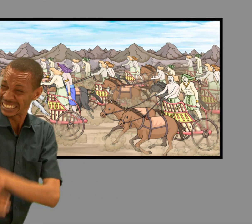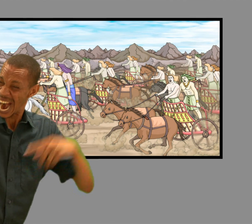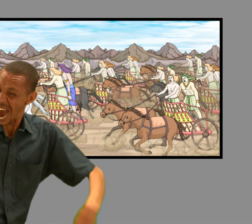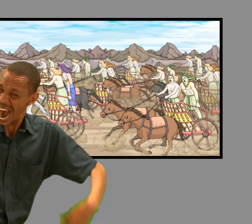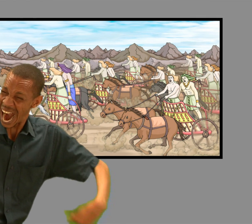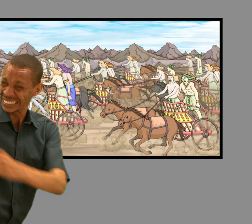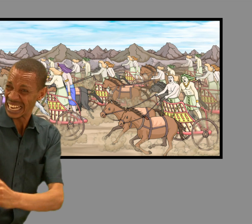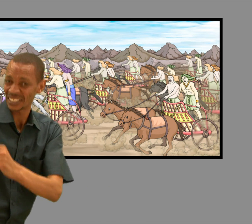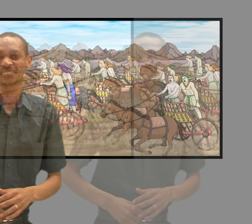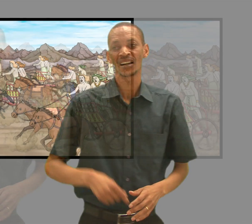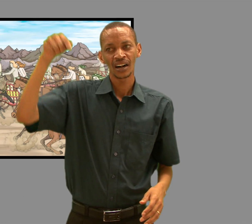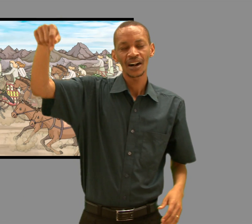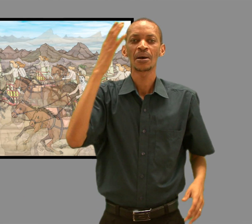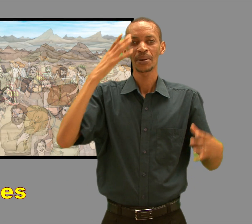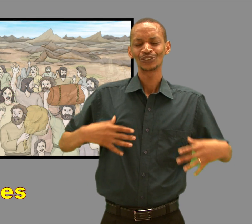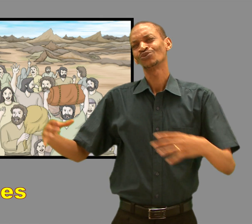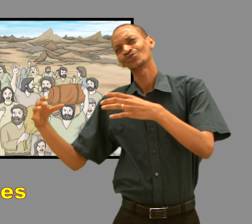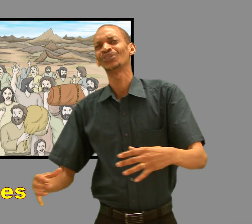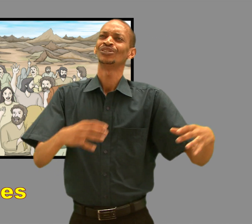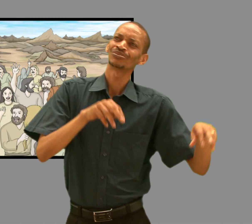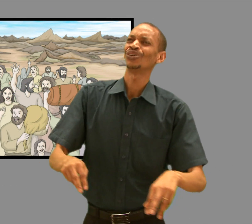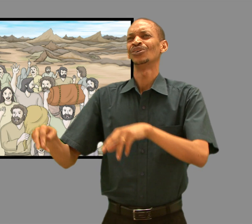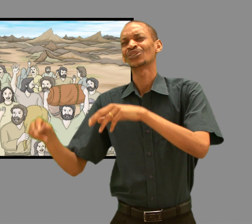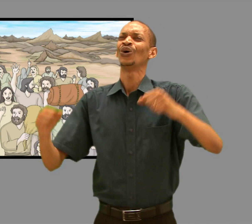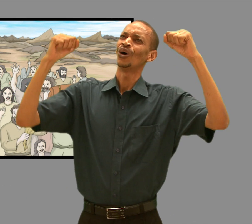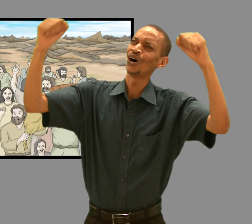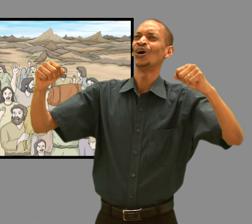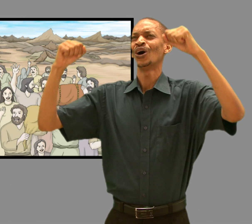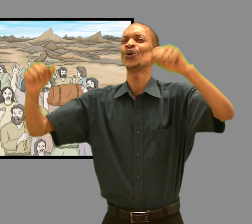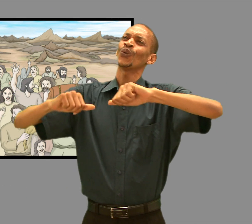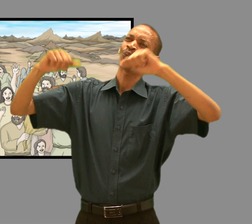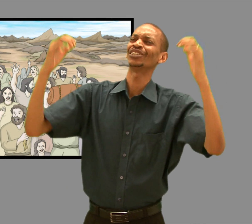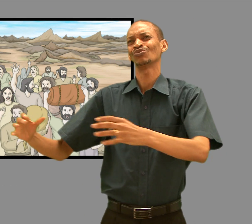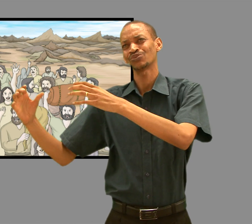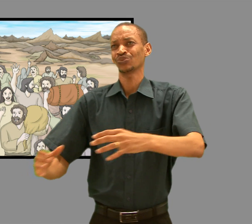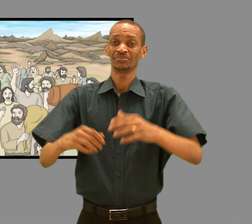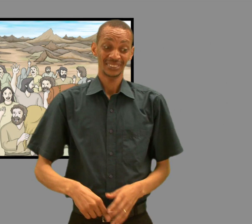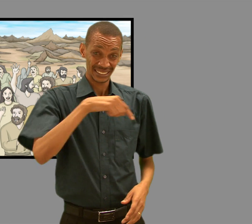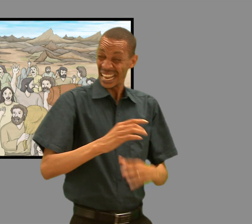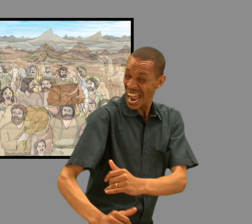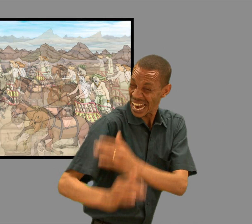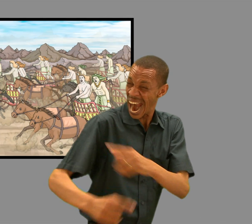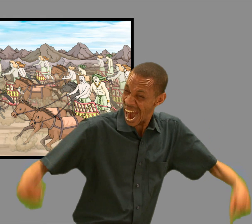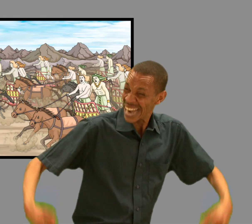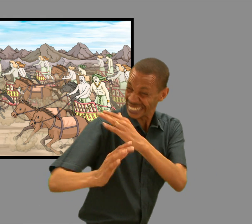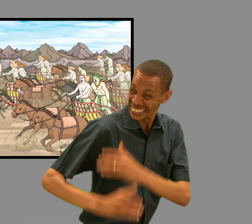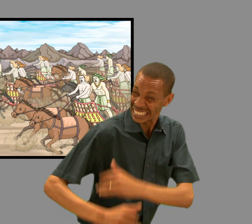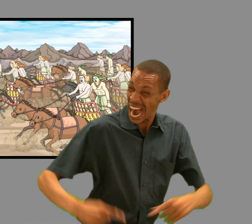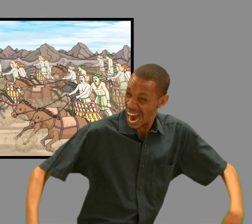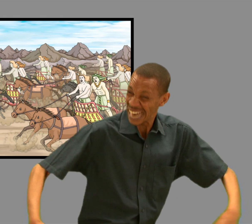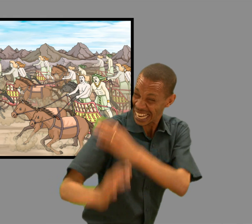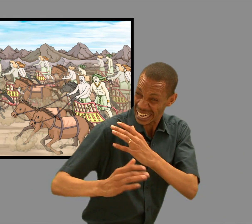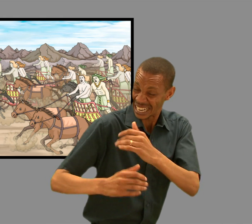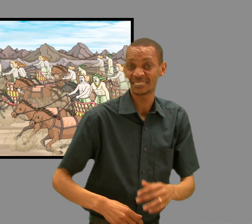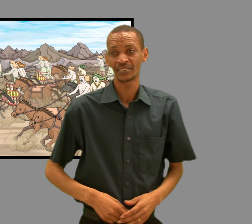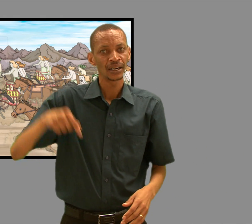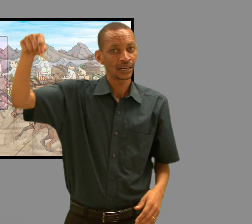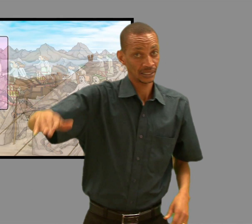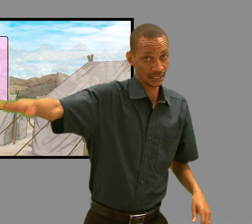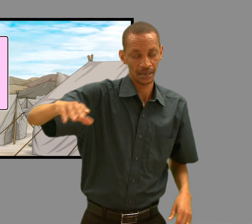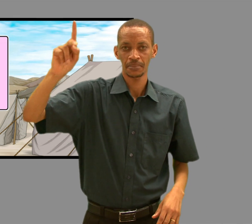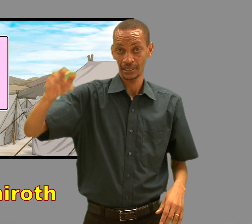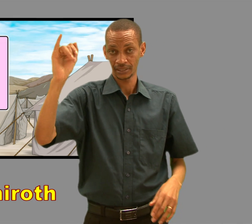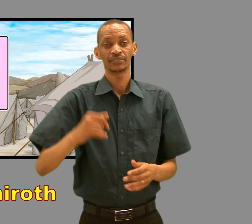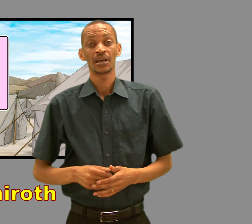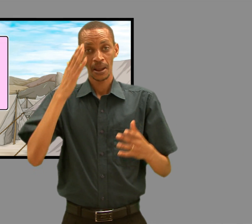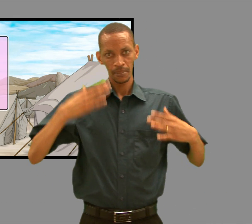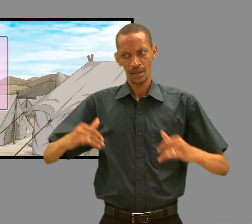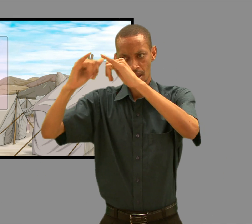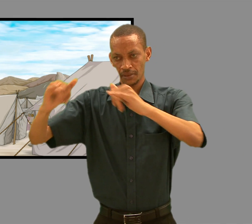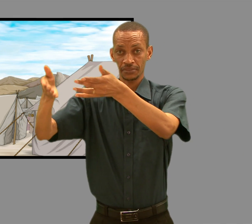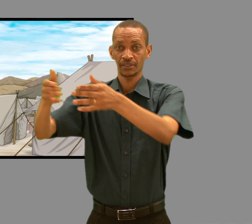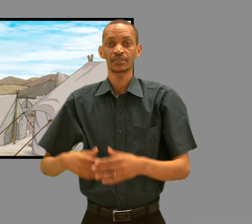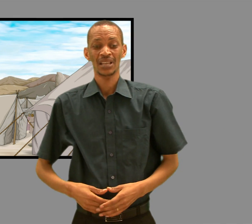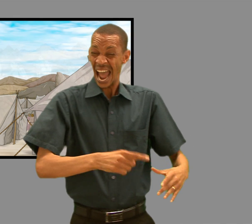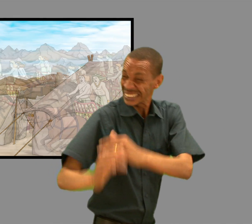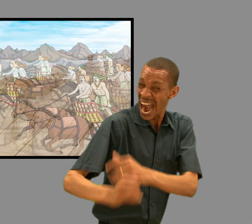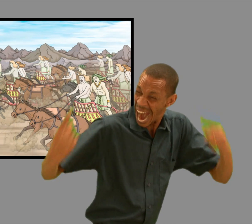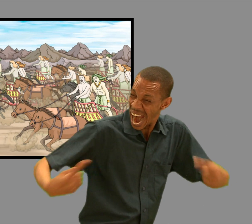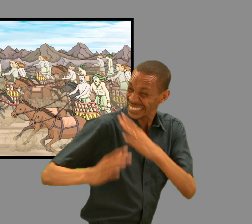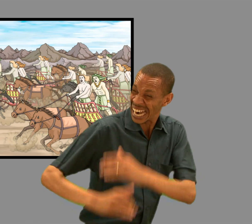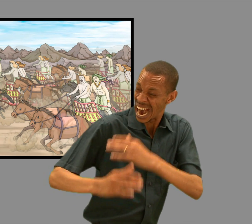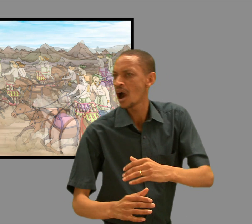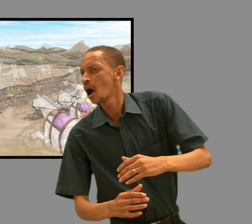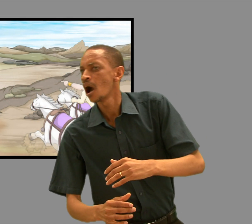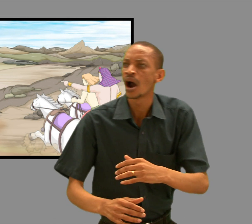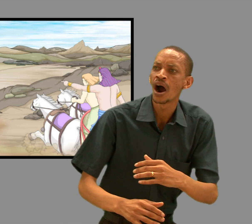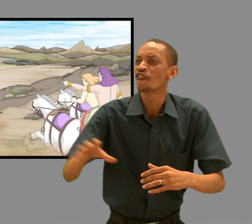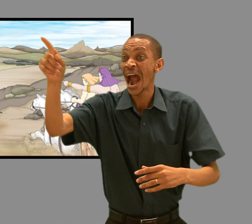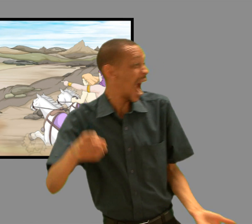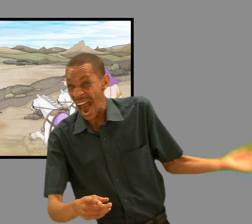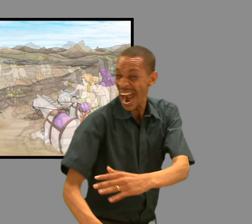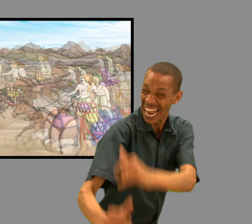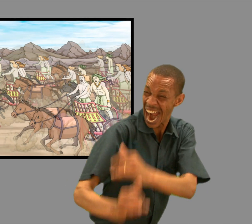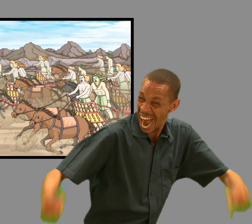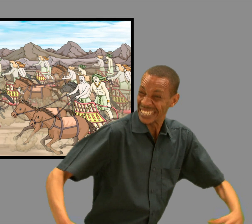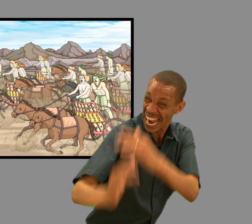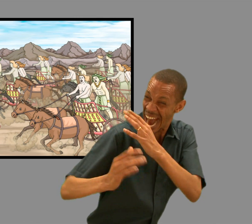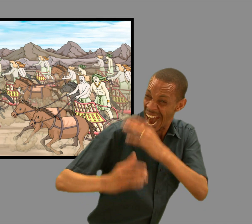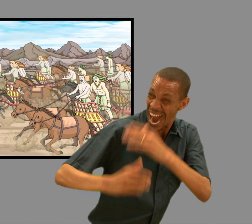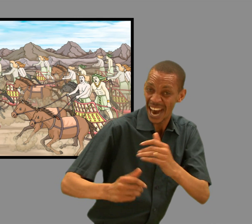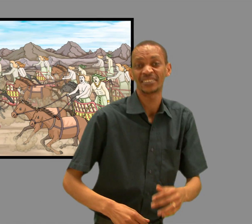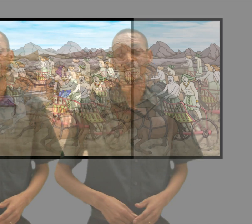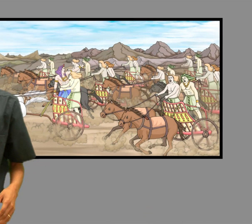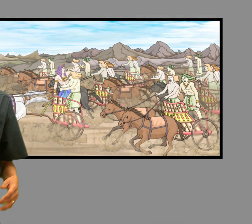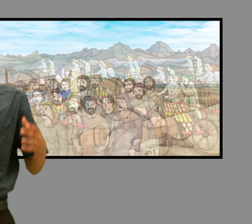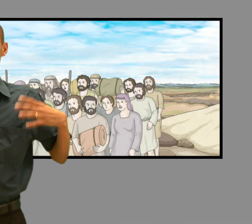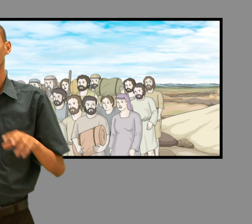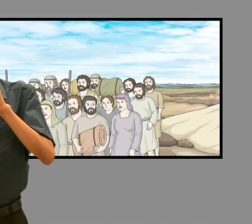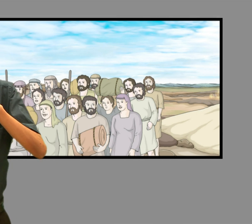The Egyptians—all Pharaoh’s horses and chariots, horsemen and troops—pursued the Israelites and overtook them as they camped by the sea near Pi-hahiroth, opposite Baal-zephon.